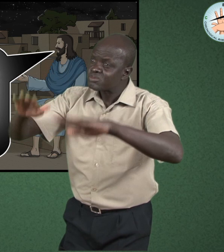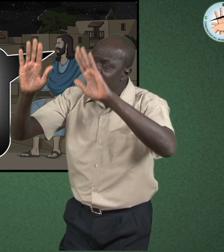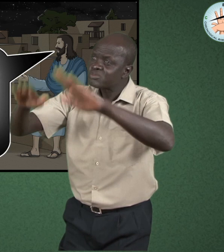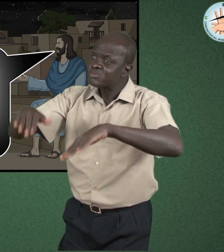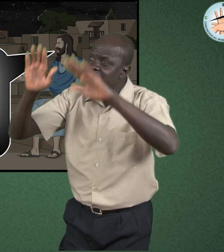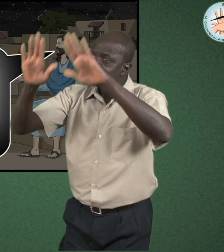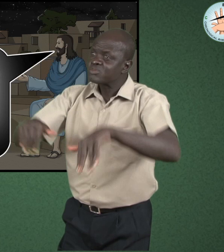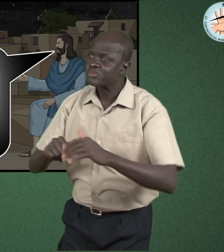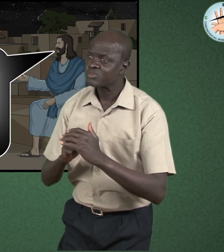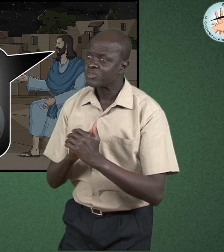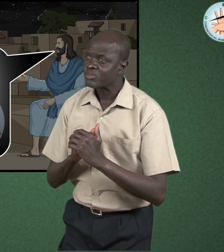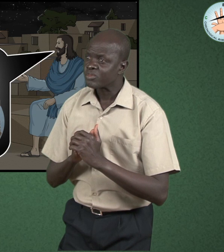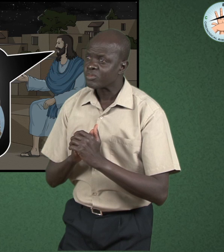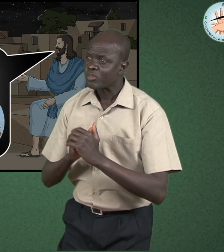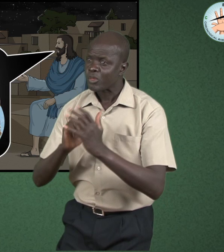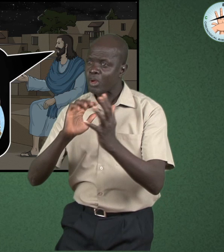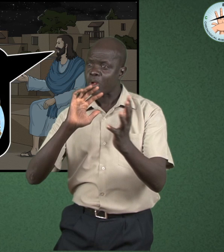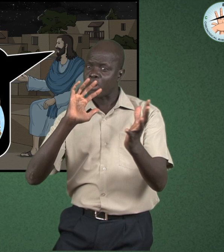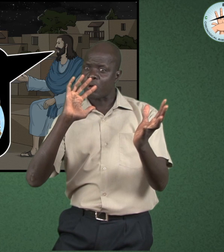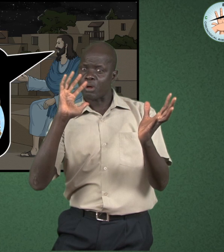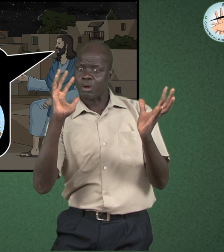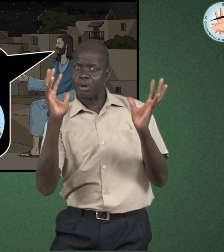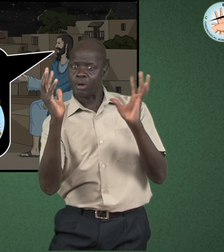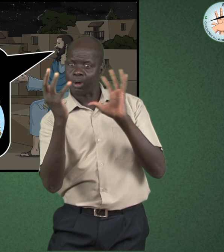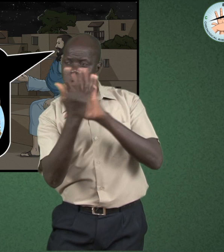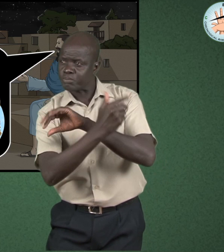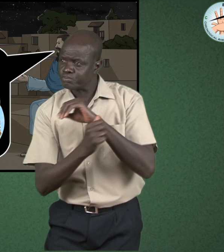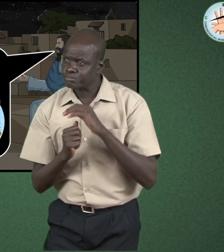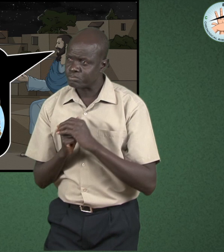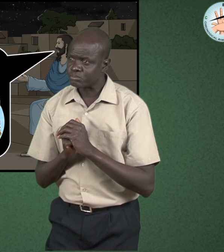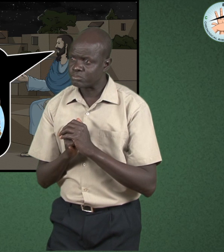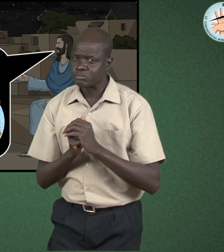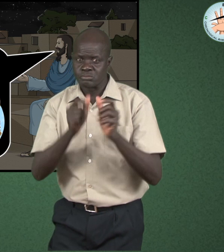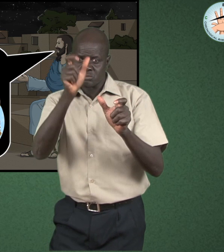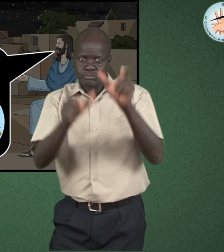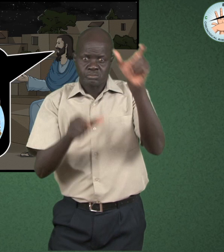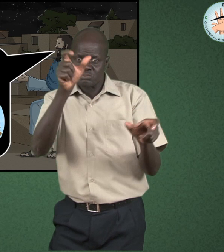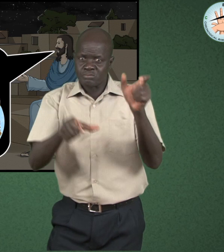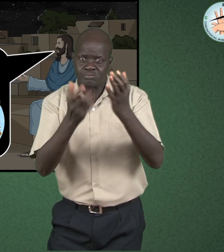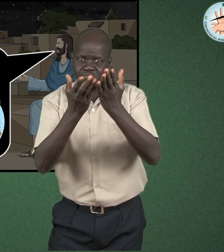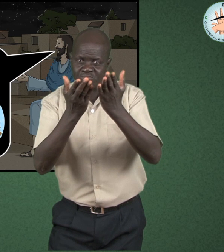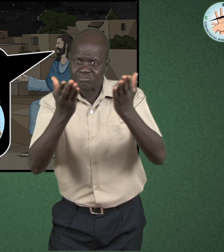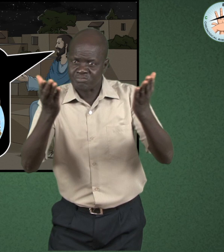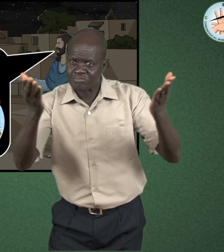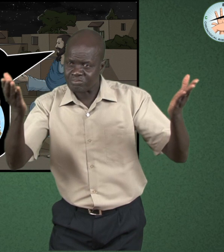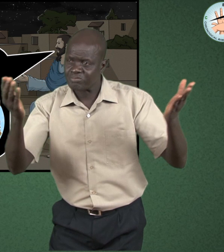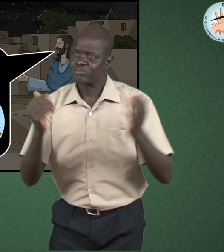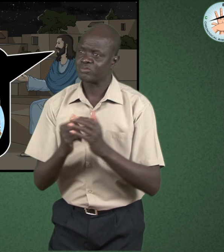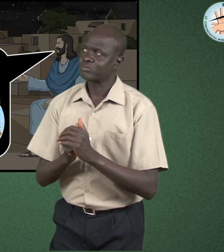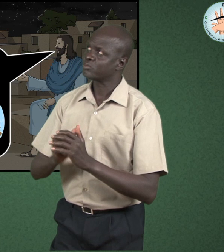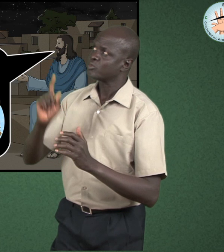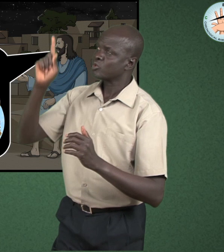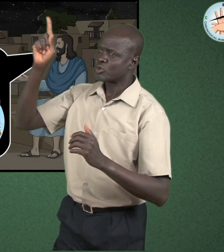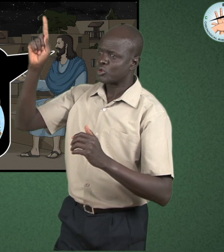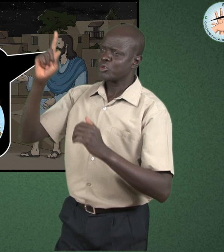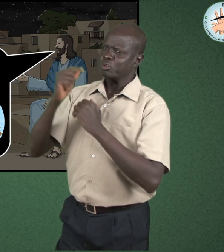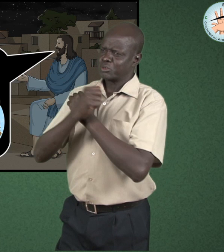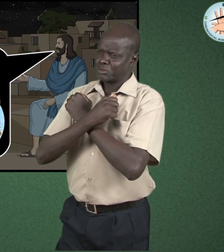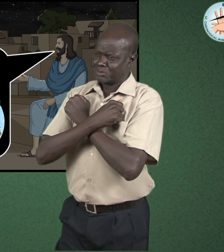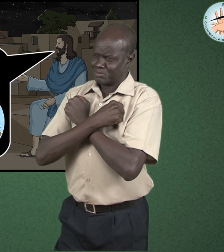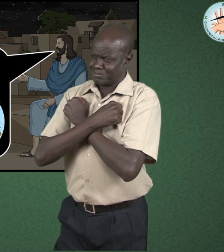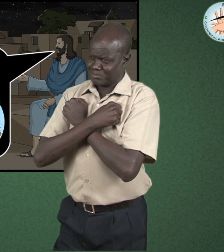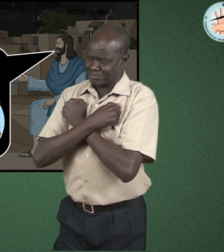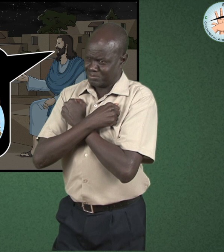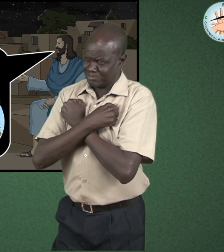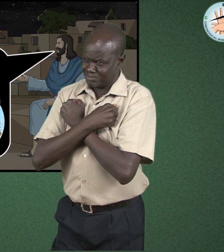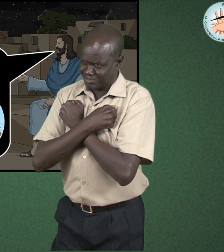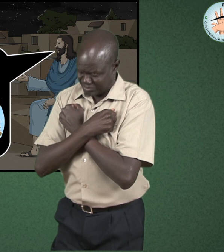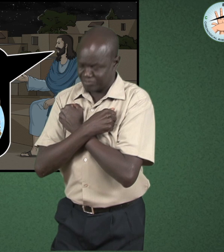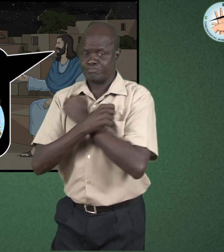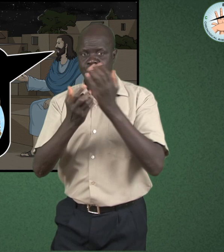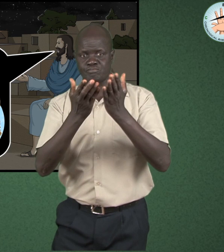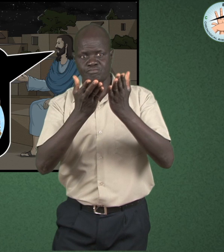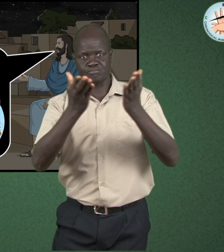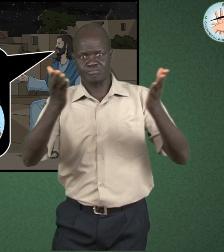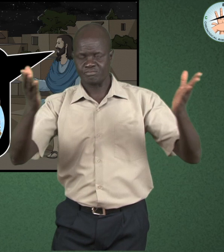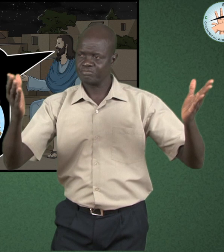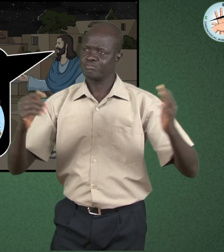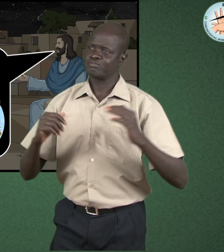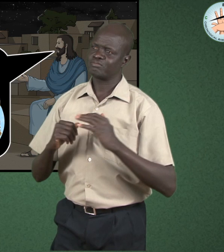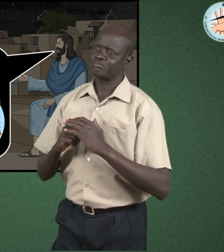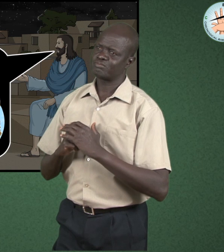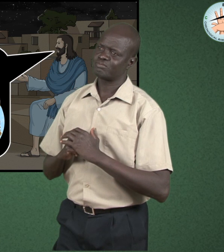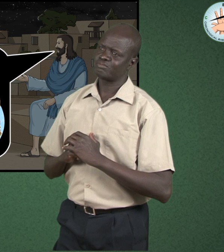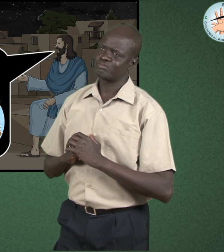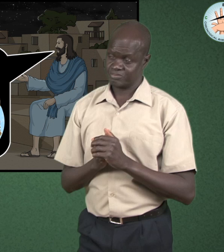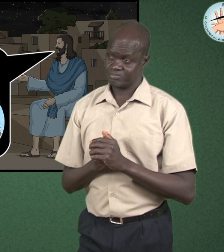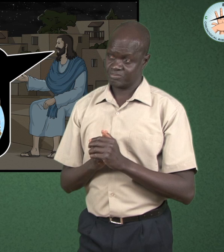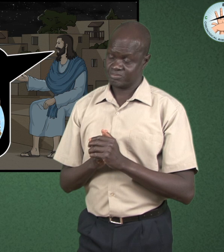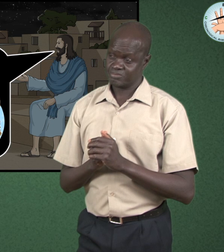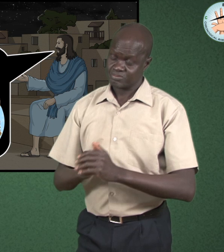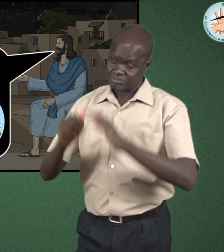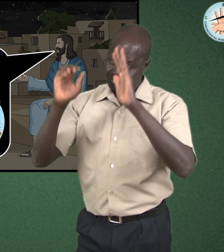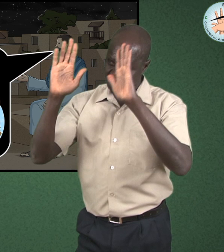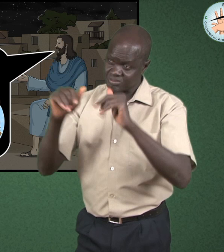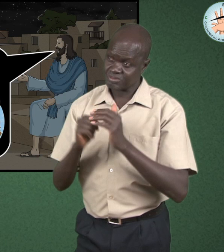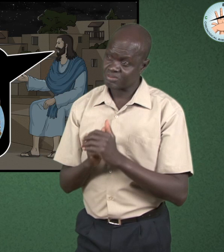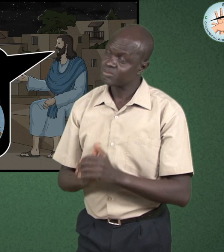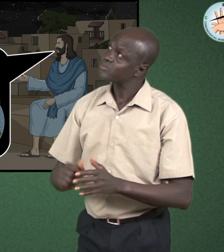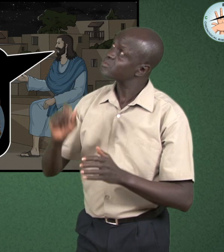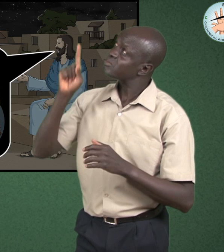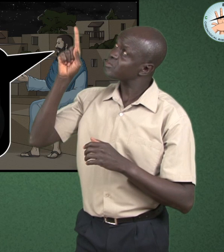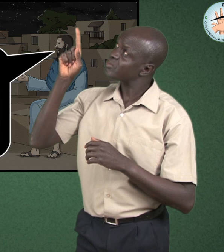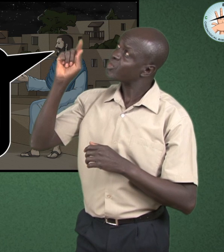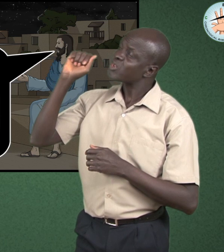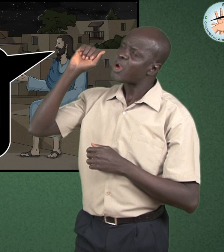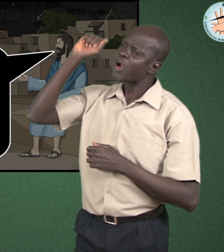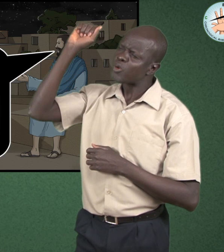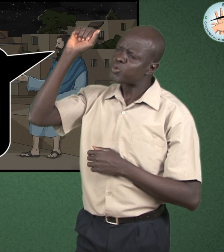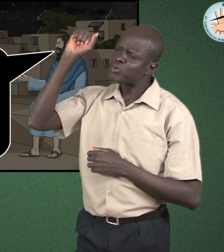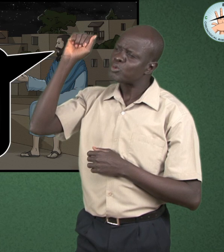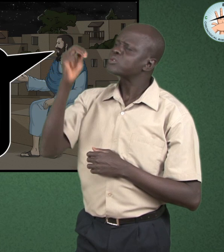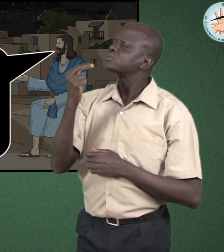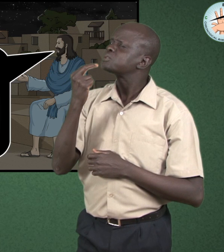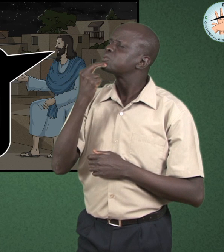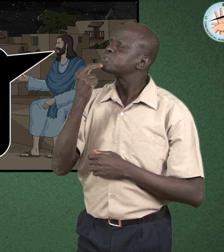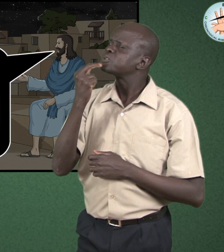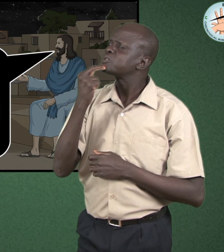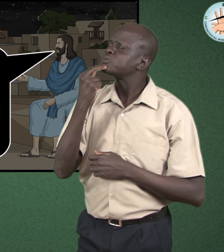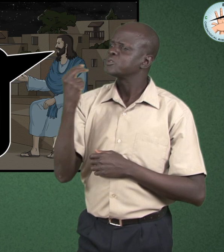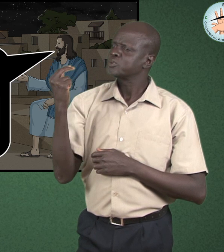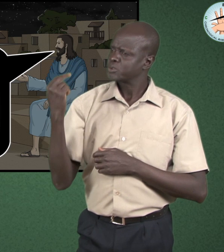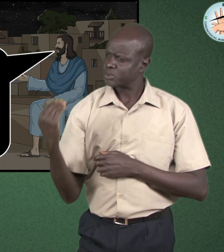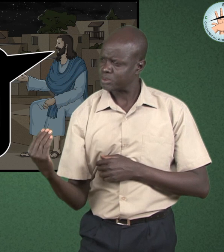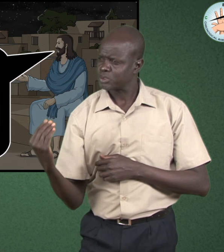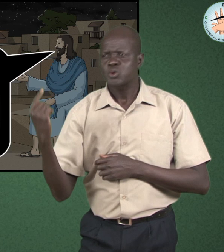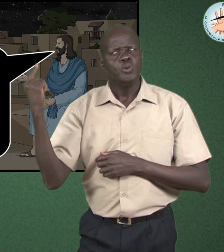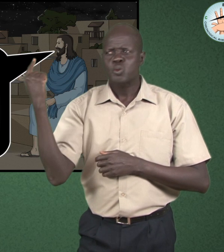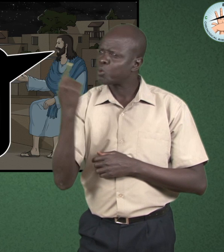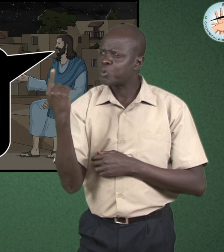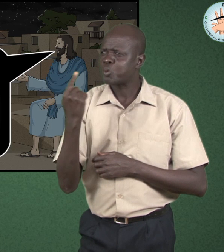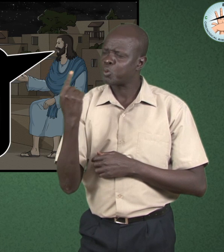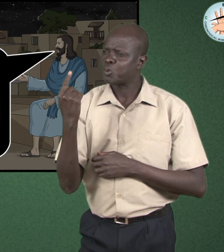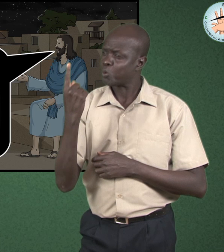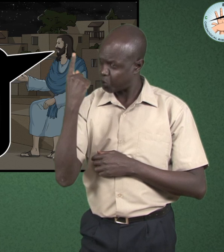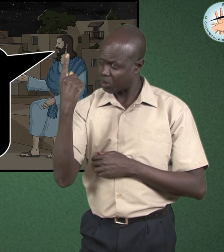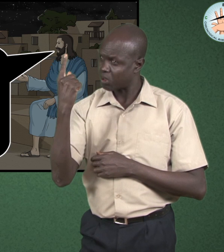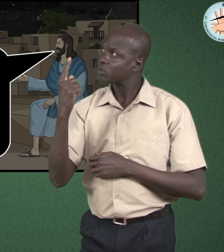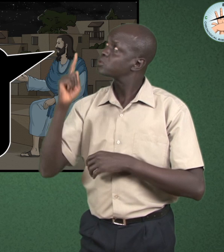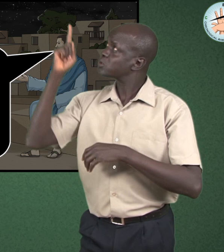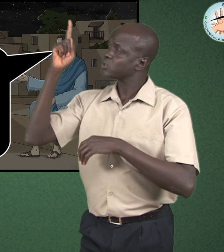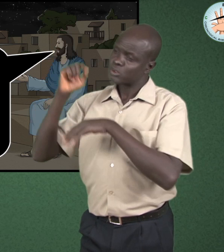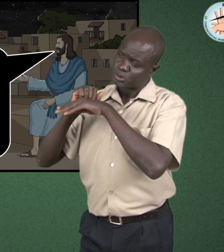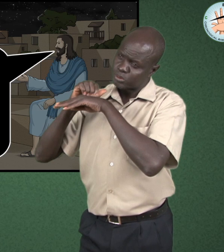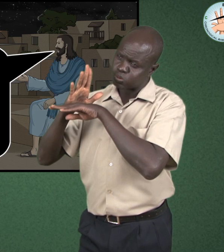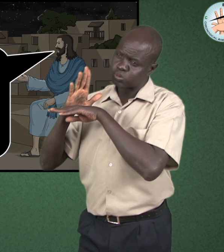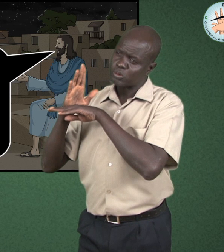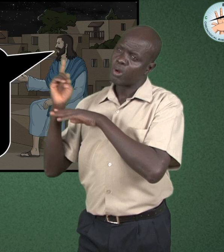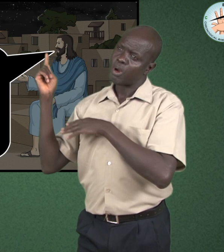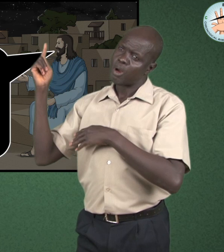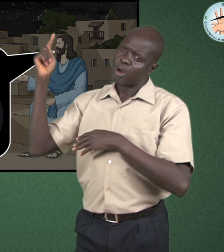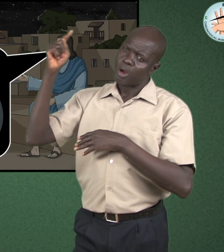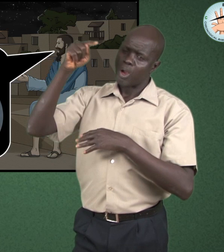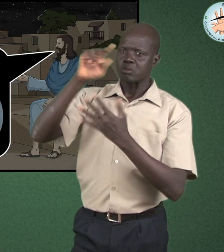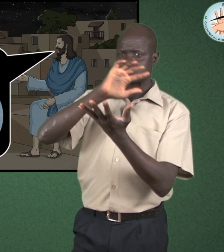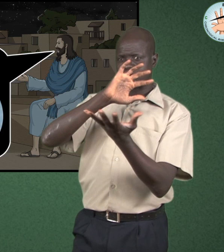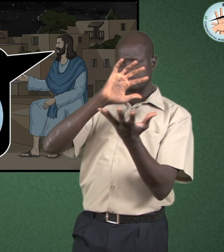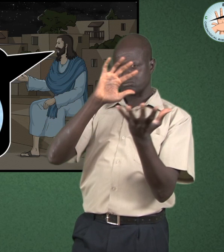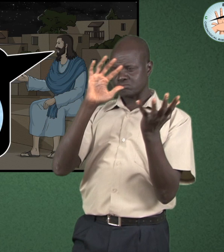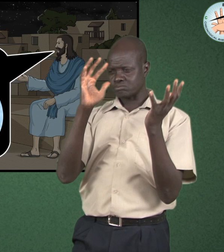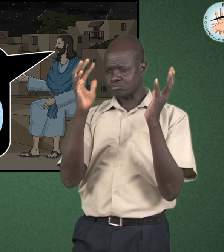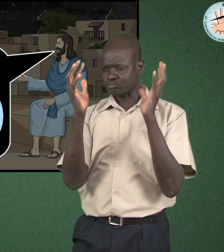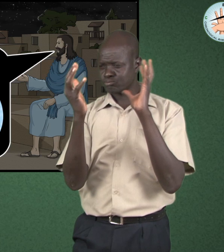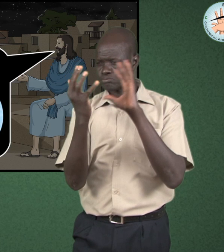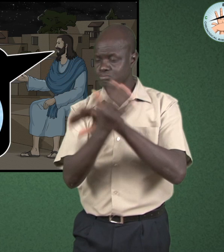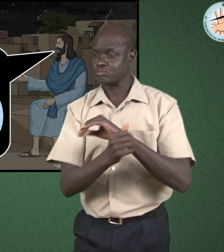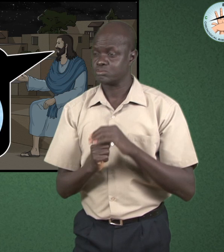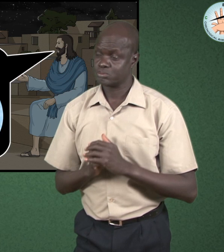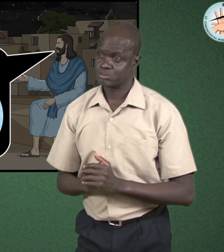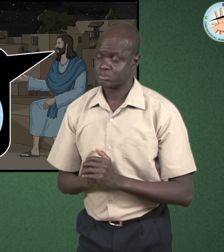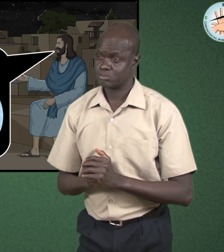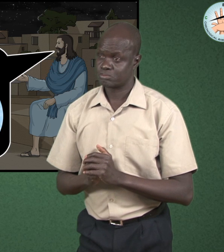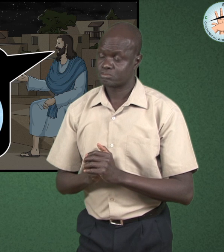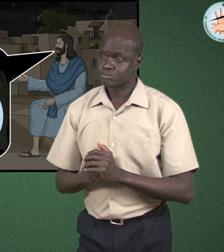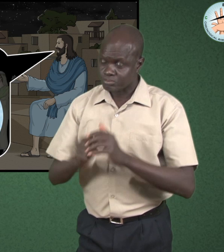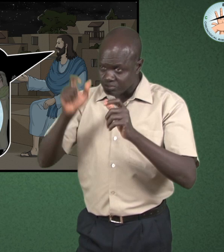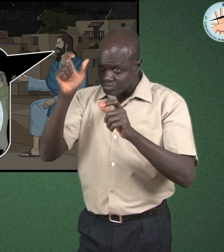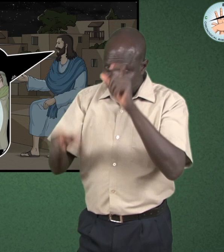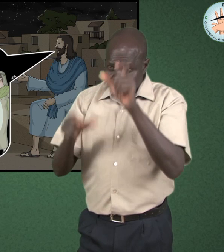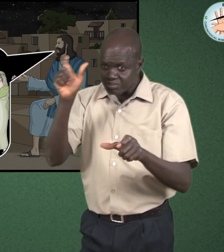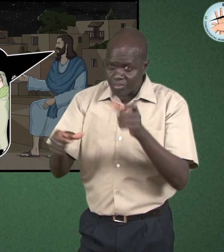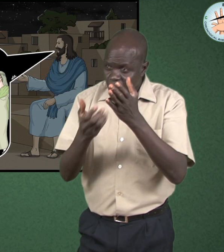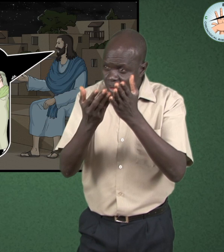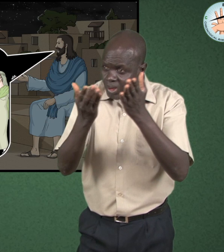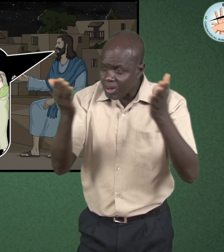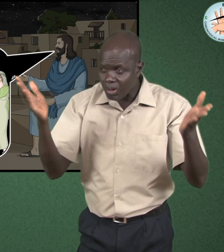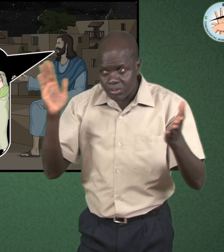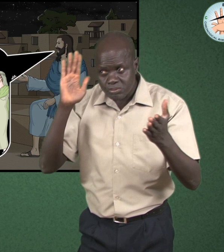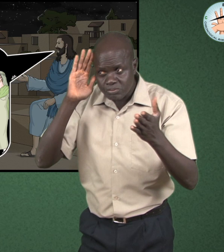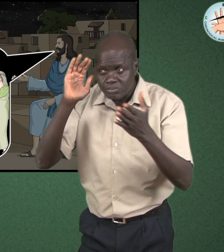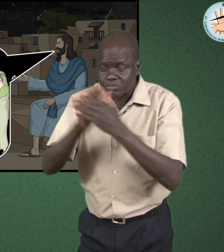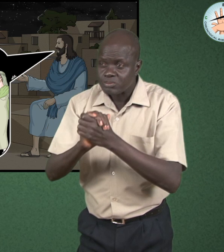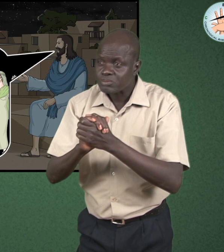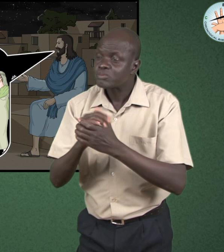For God so loved the world that He gave His one and only Son, that everyone who believes in Him shall not perish but have eternal life. For God did not send His Son into the world to condemn the world, but to save the world through Him.